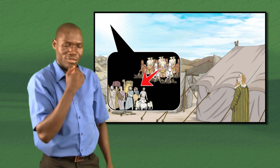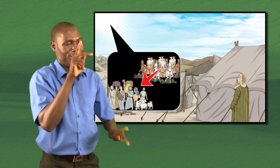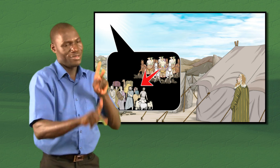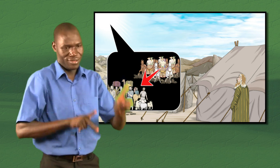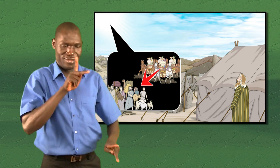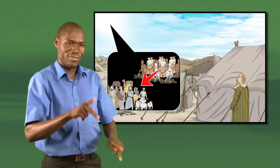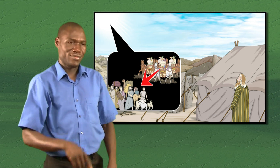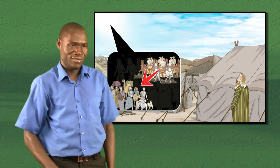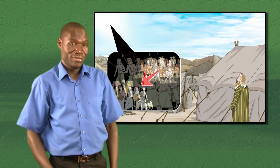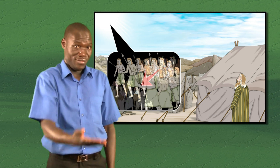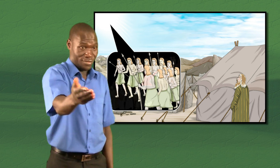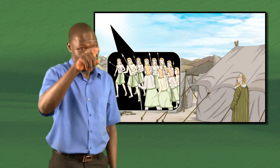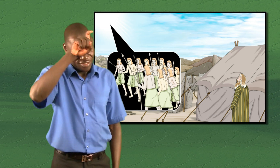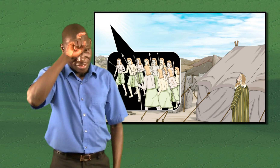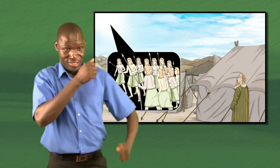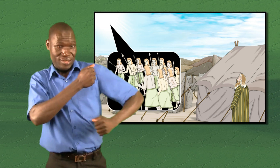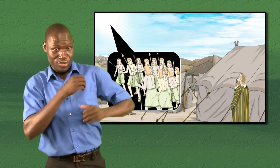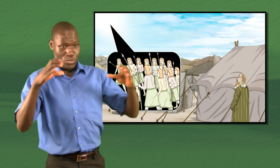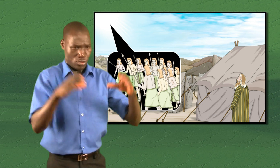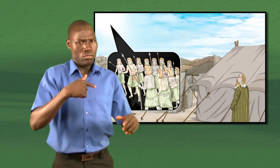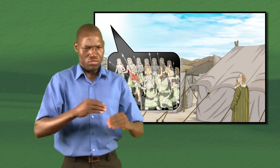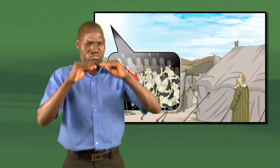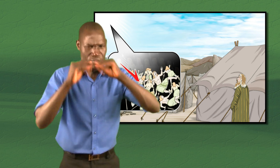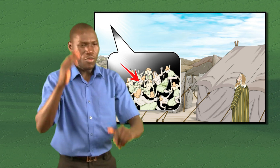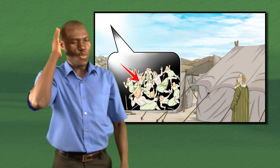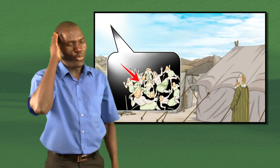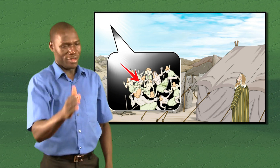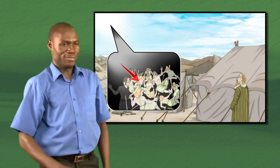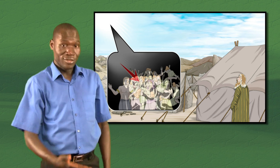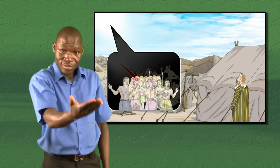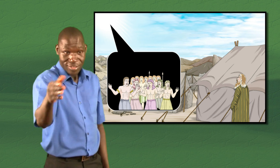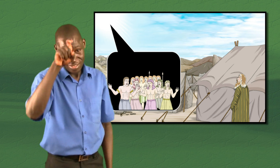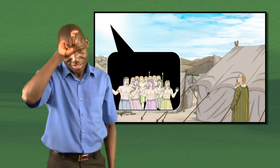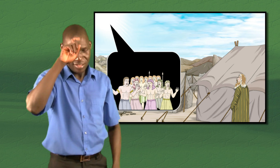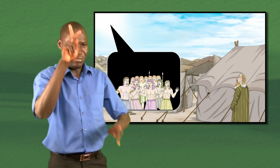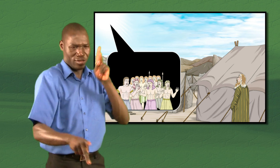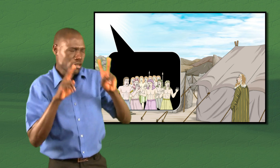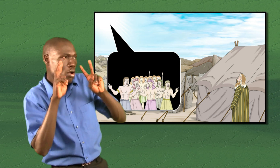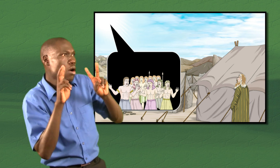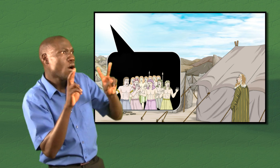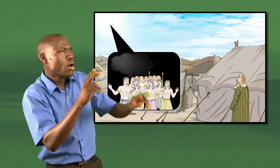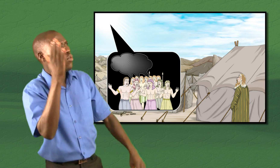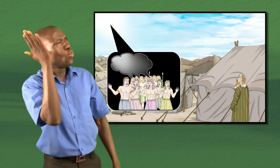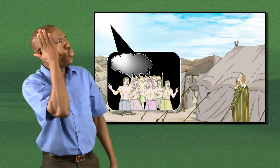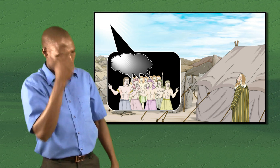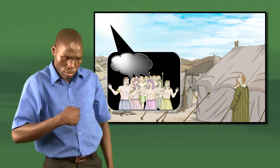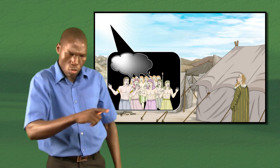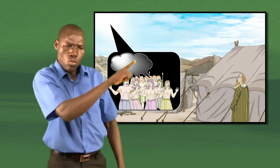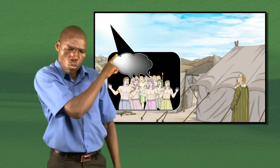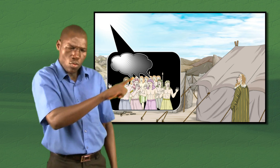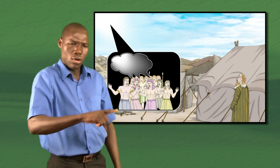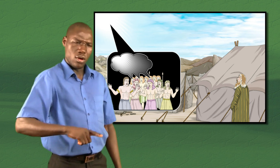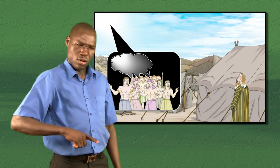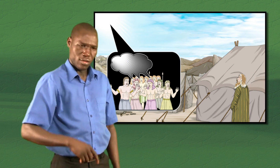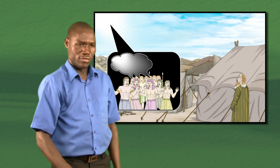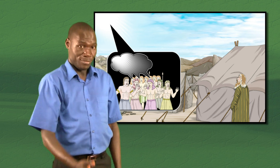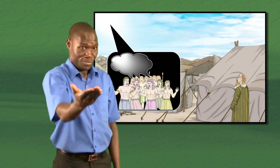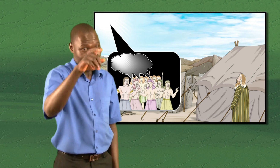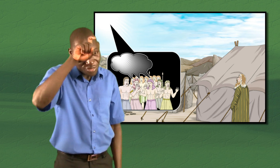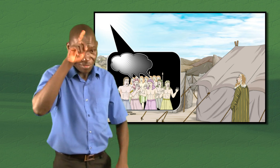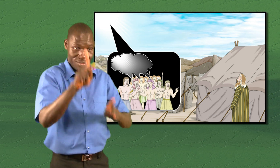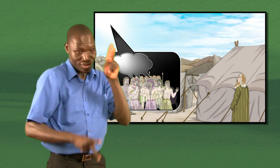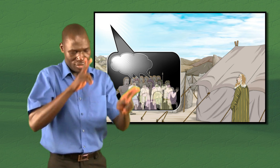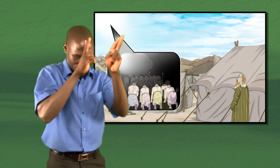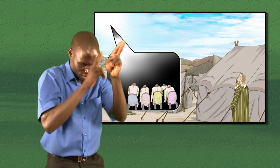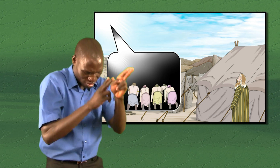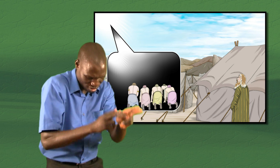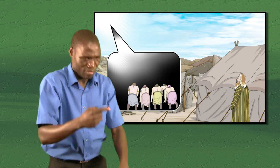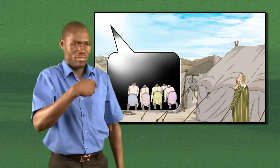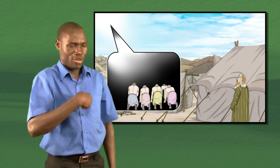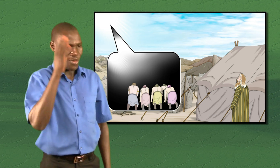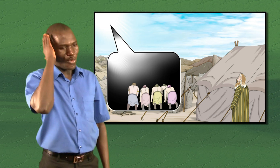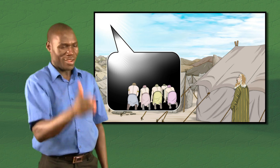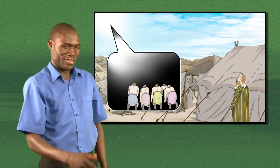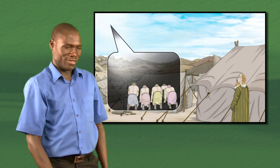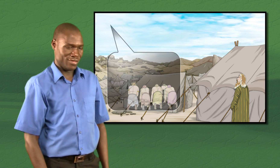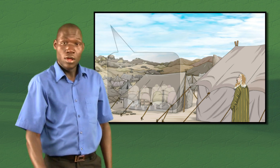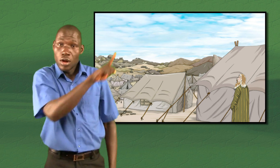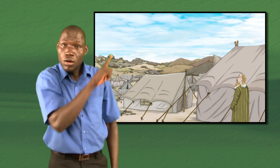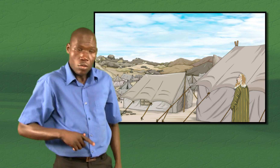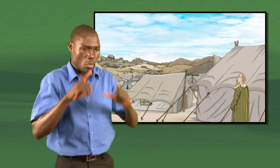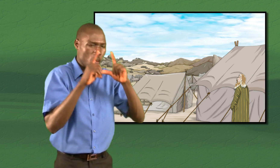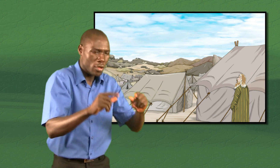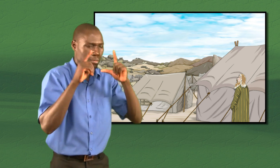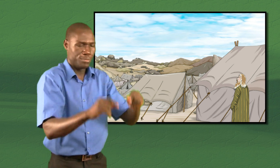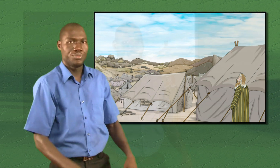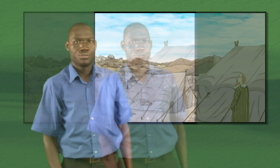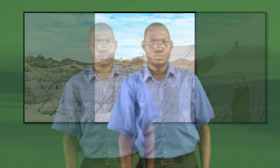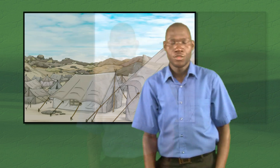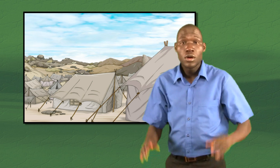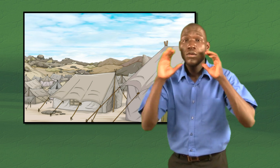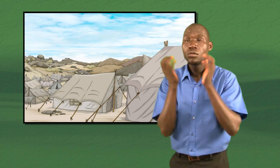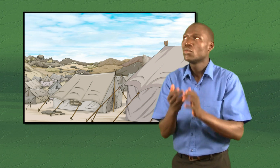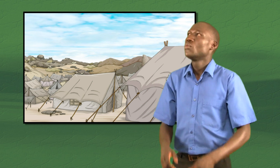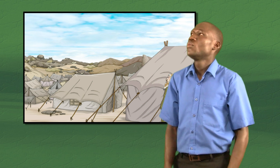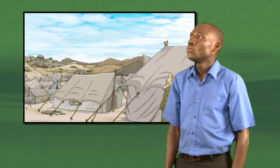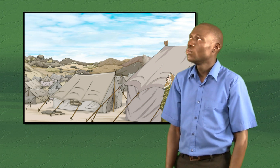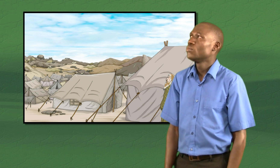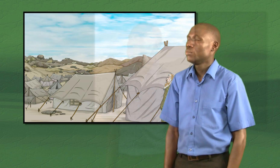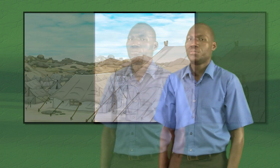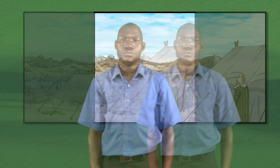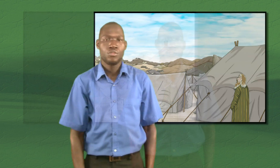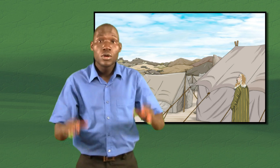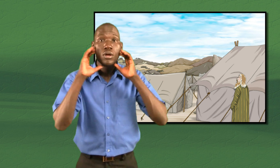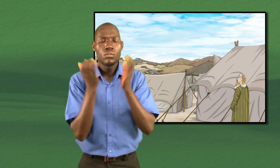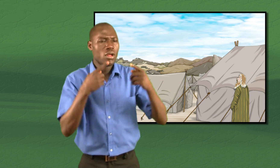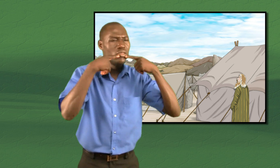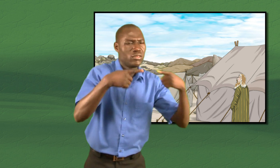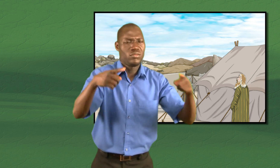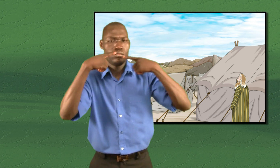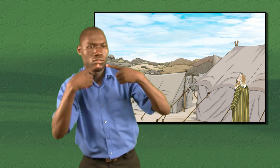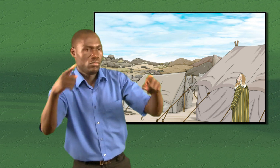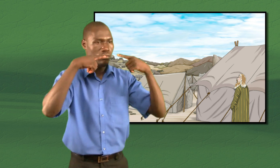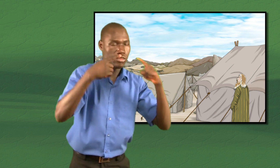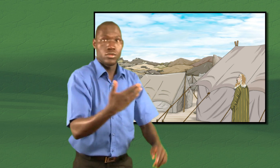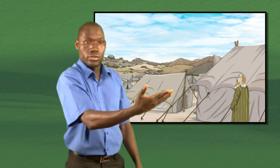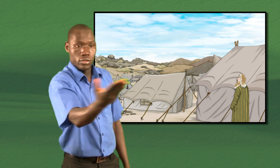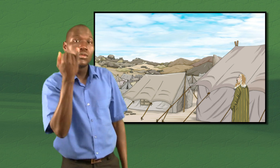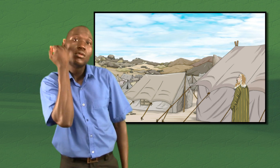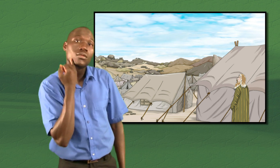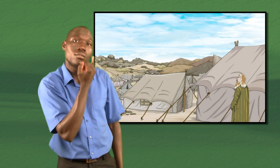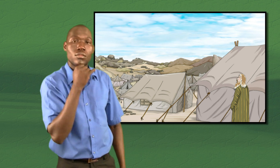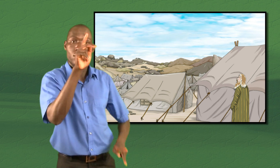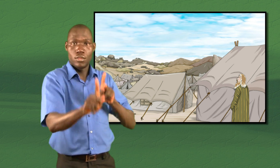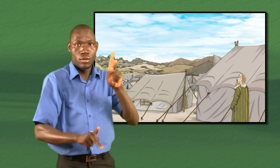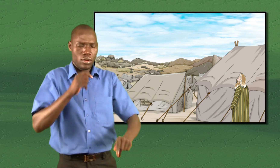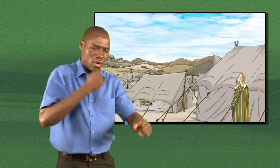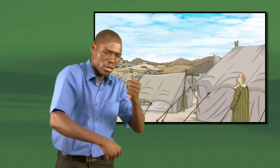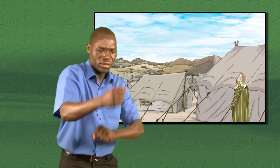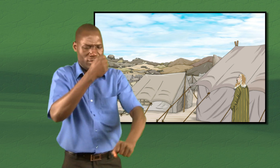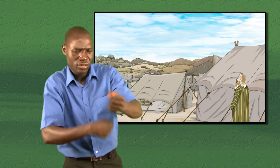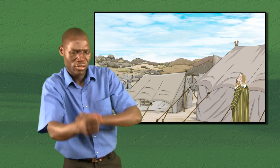But I will gain honor by means of Pharaoh and all his army, and the Egyptians will know that I am the LORD.”